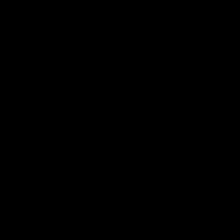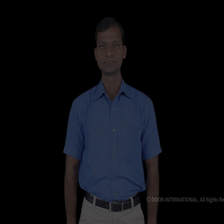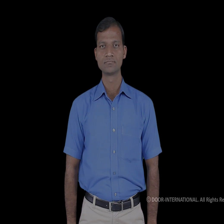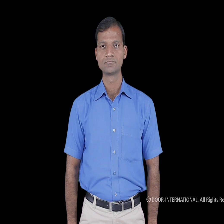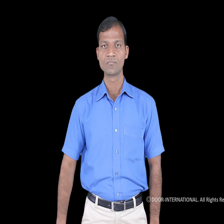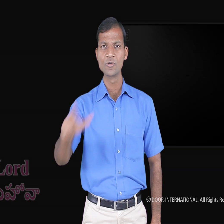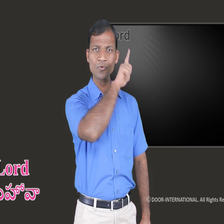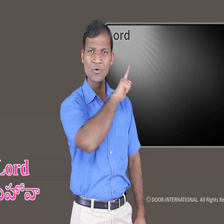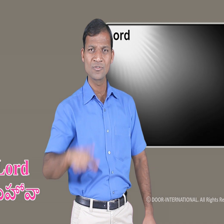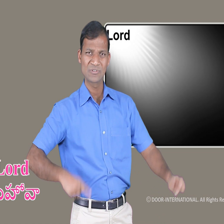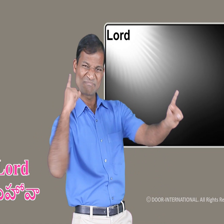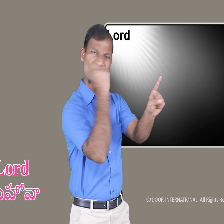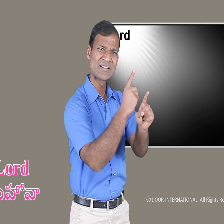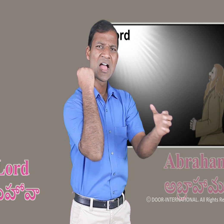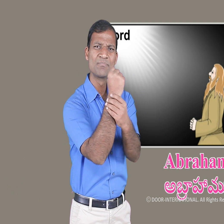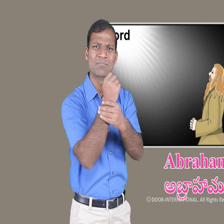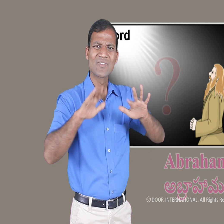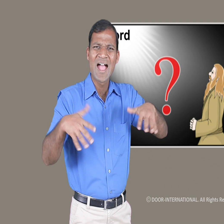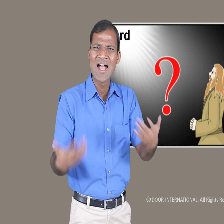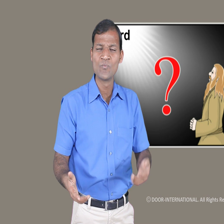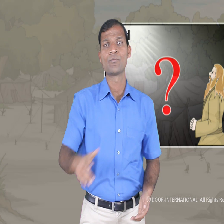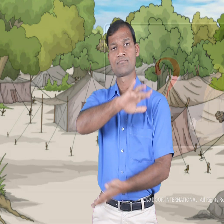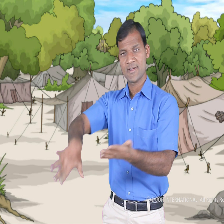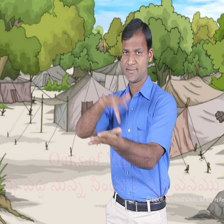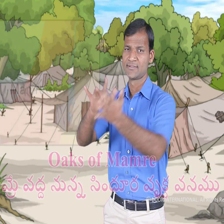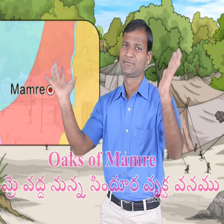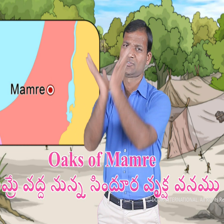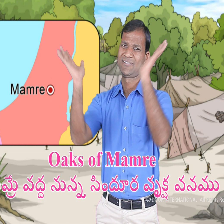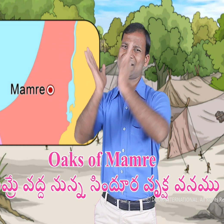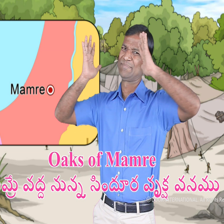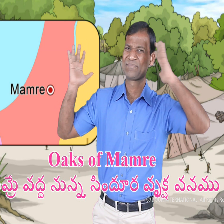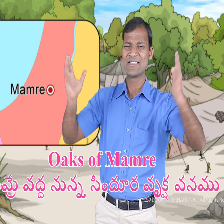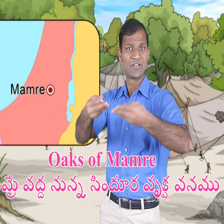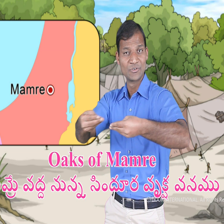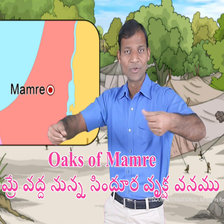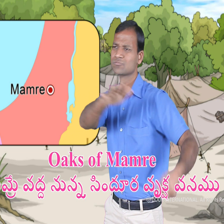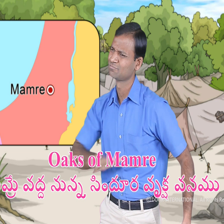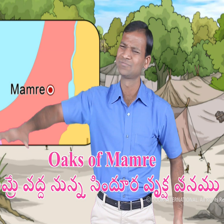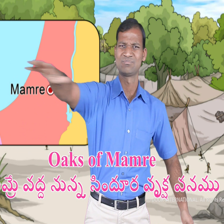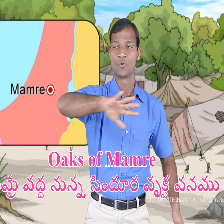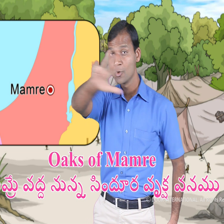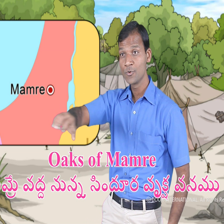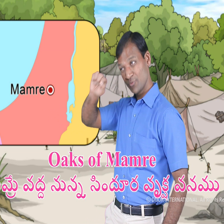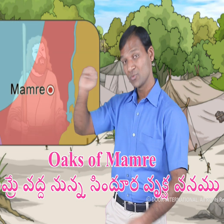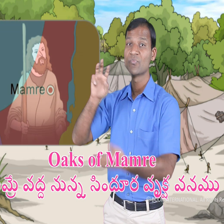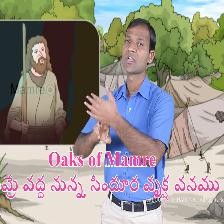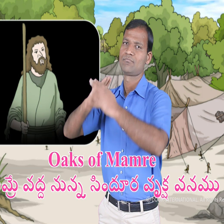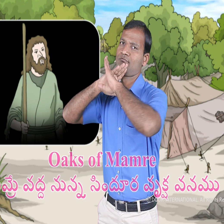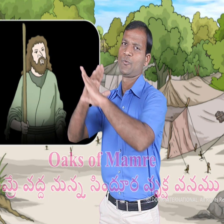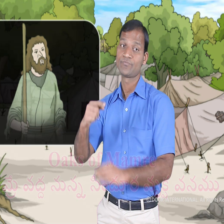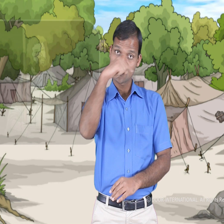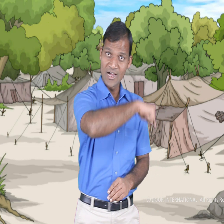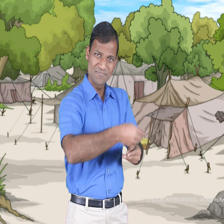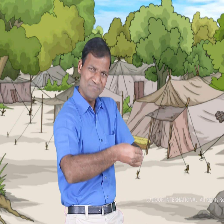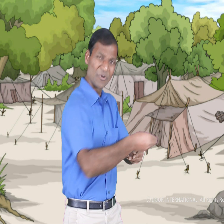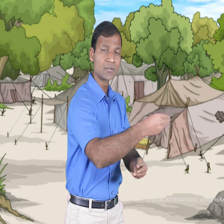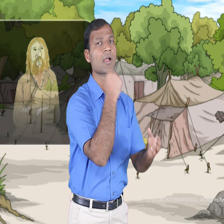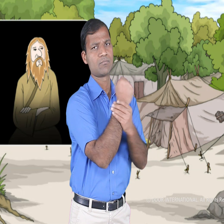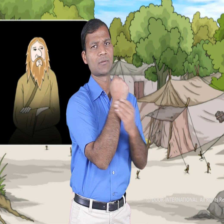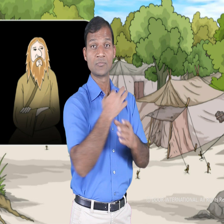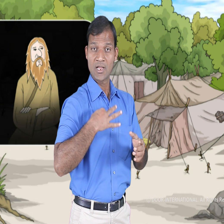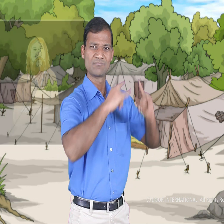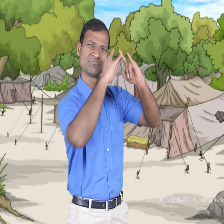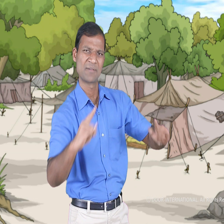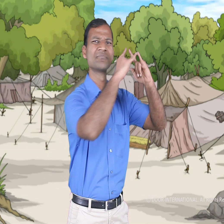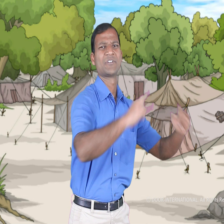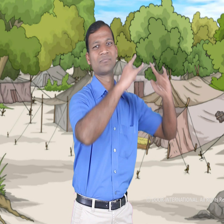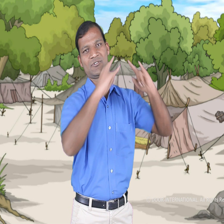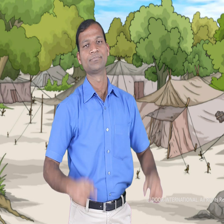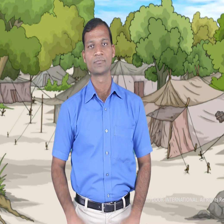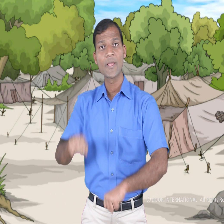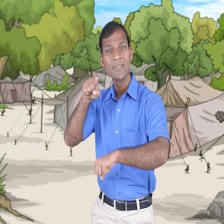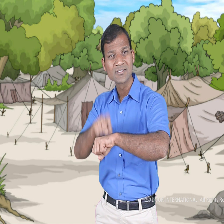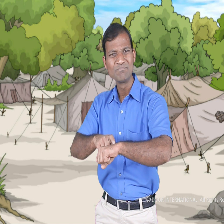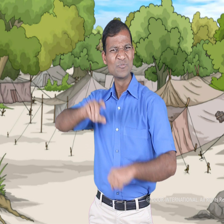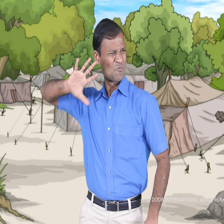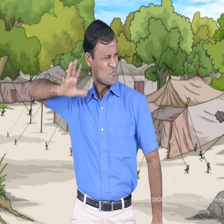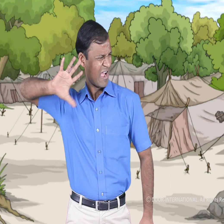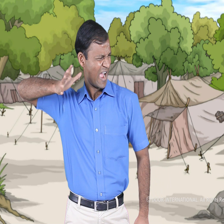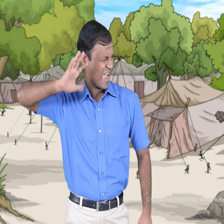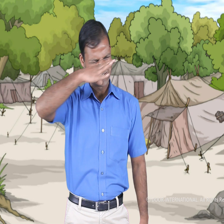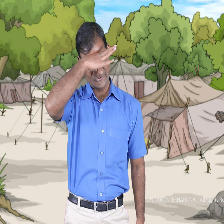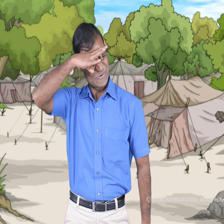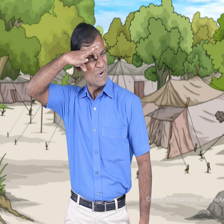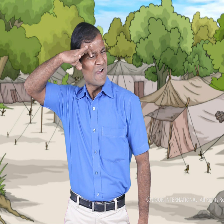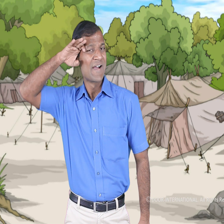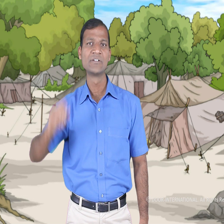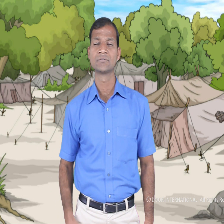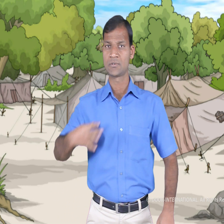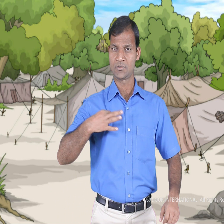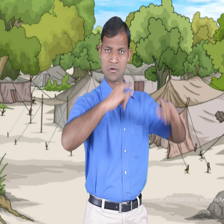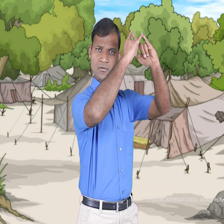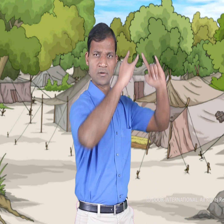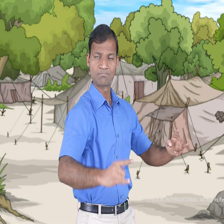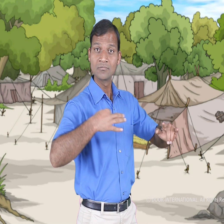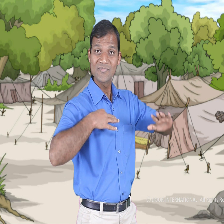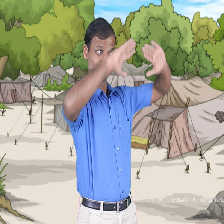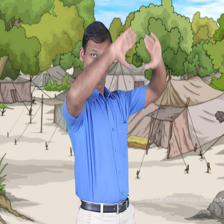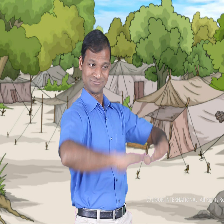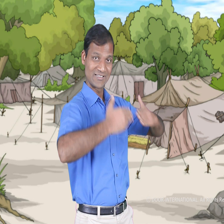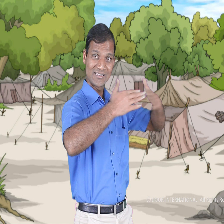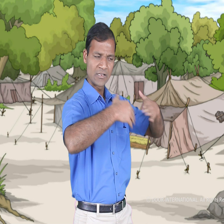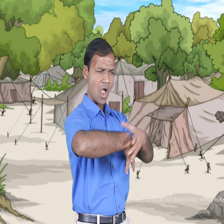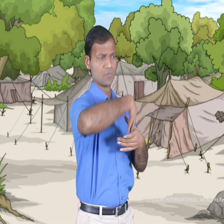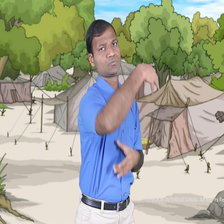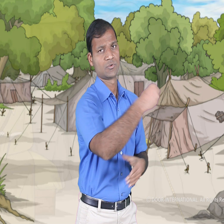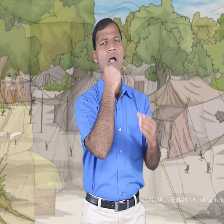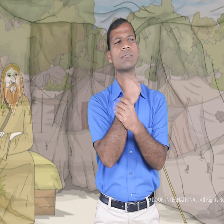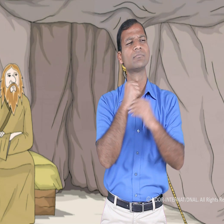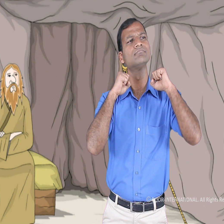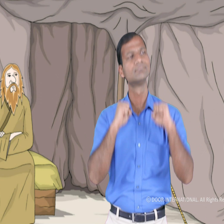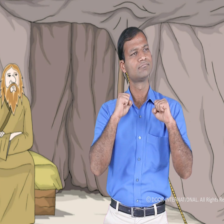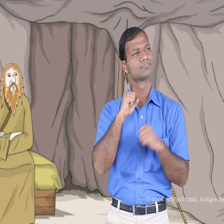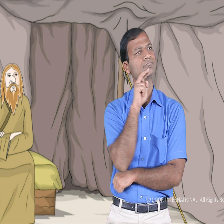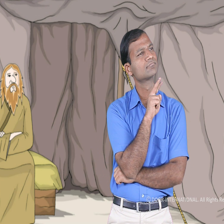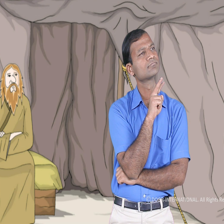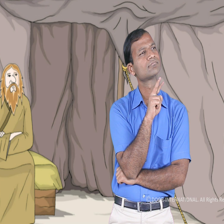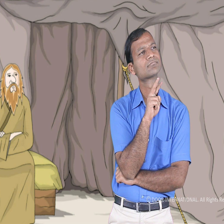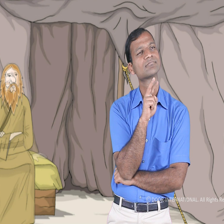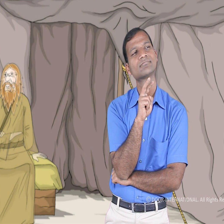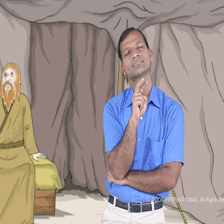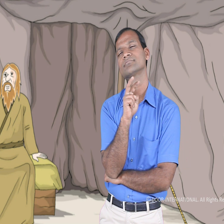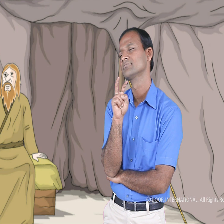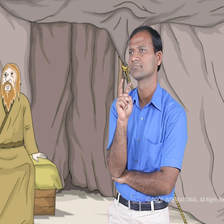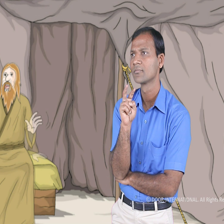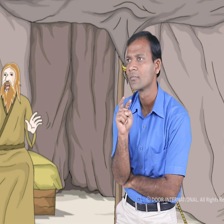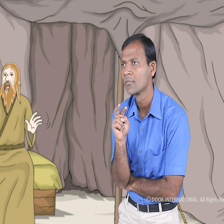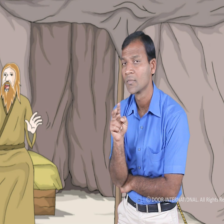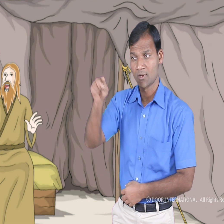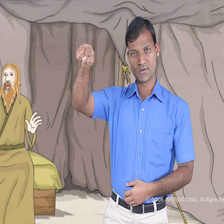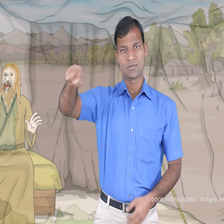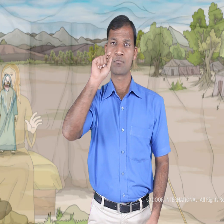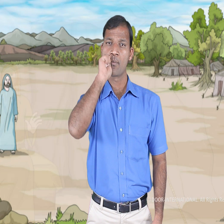Then the LORD appeared to Abraham by the Oaks of Mamre in the heat of the day, while he was sitting at the entrance of his tent.